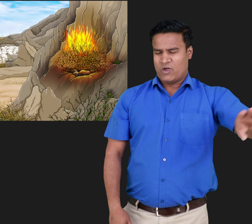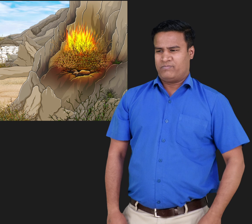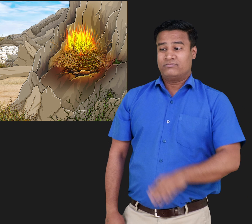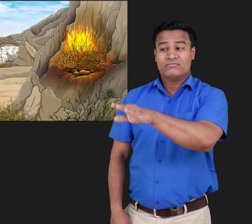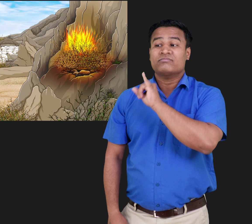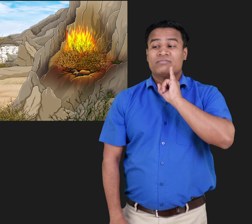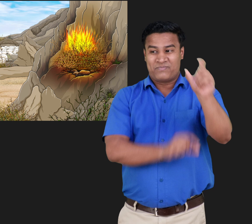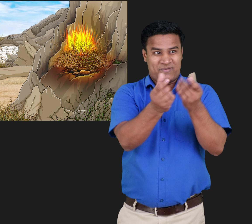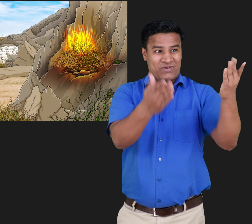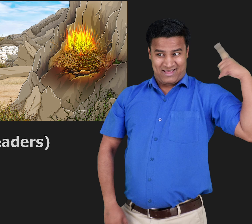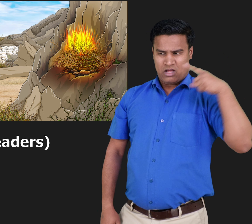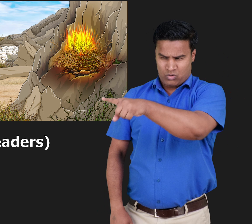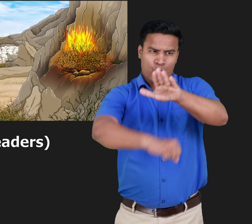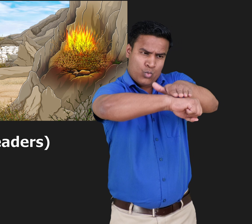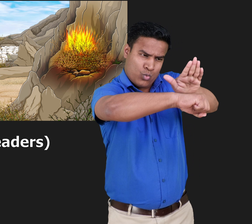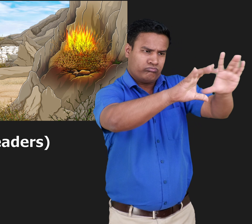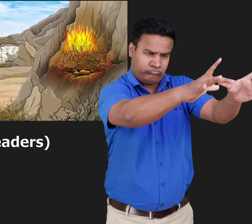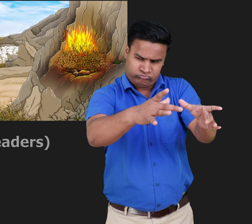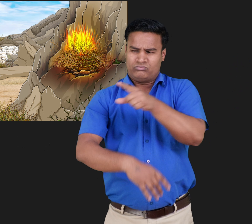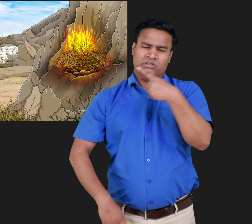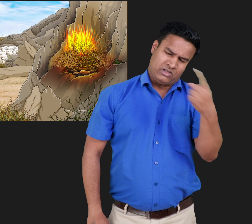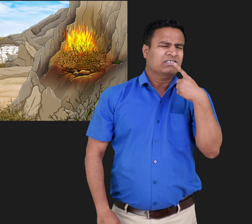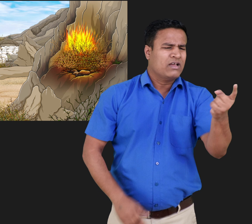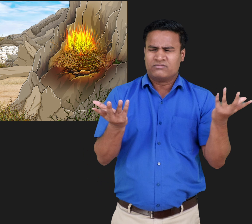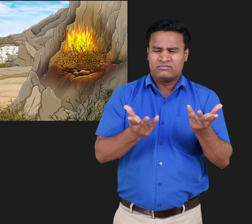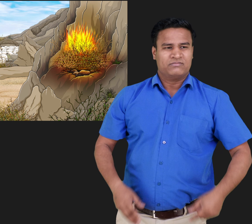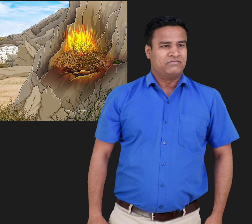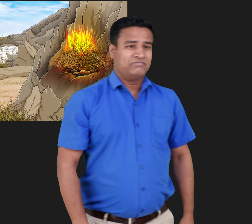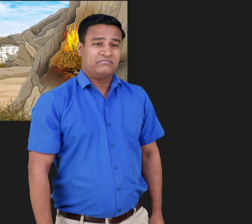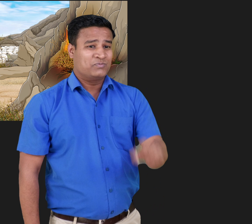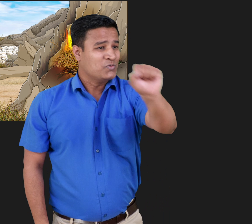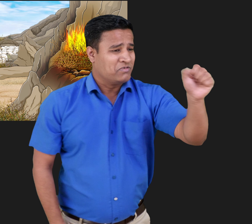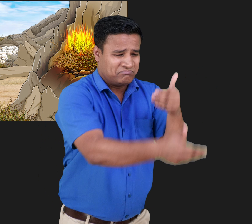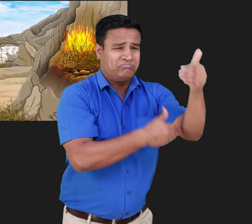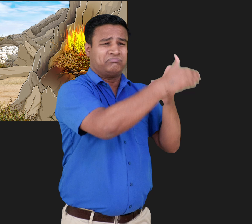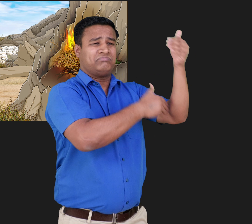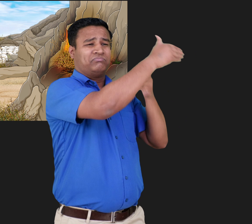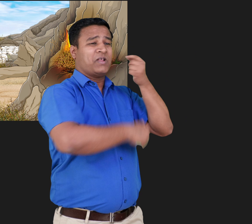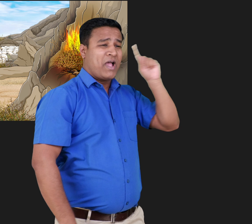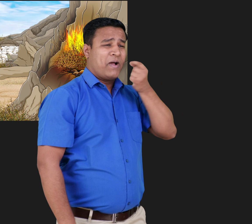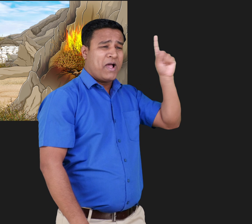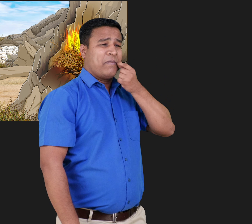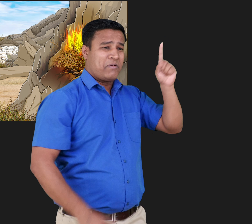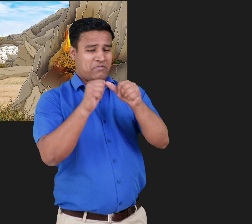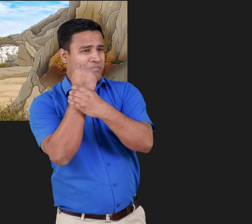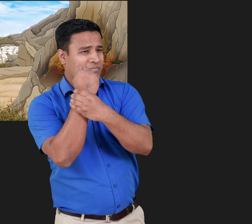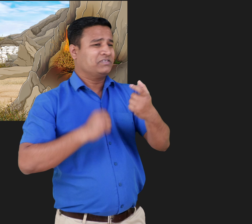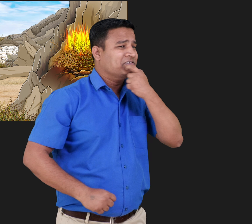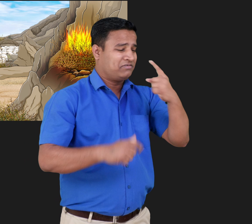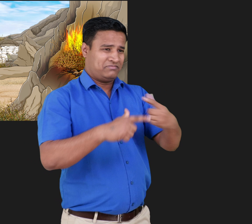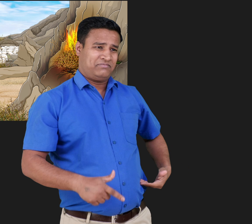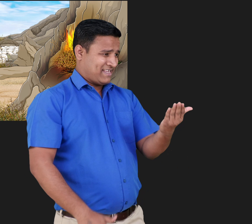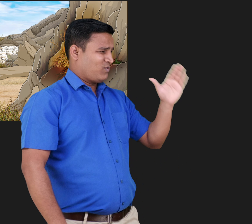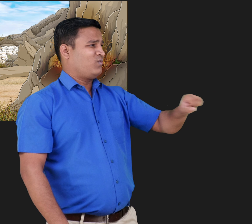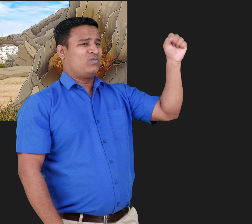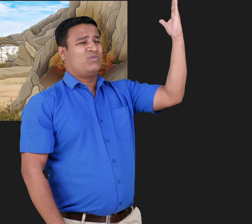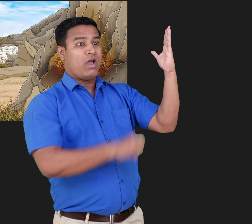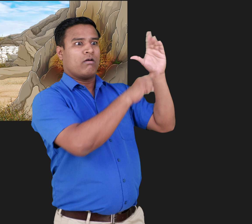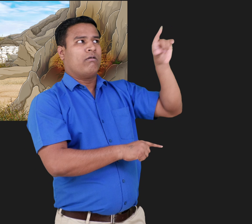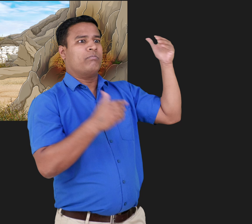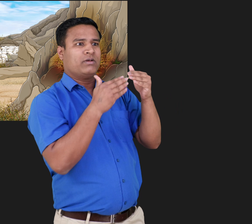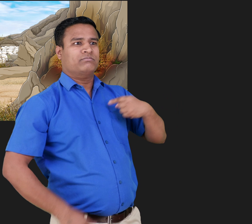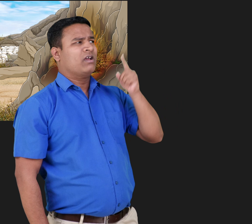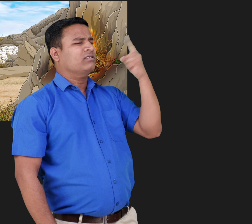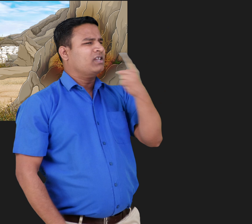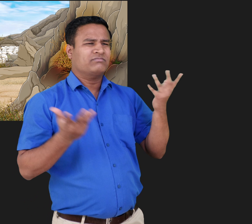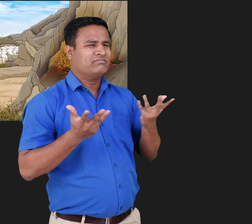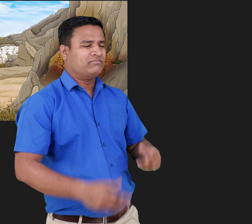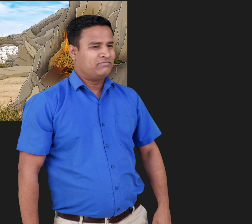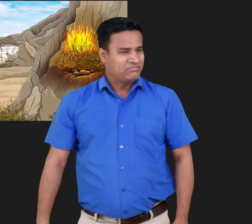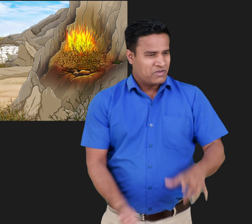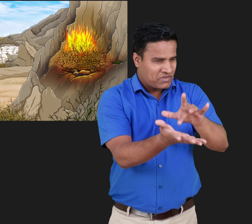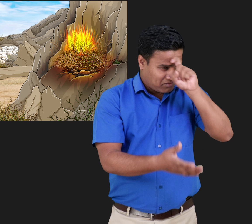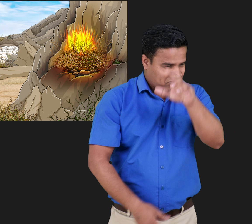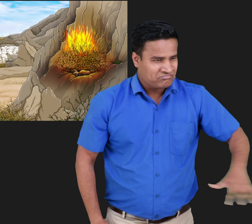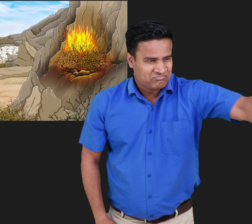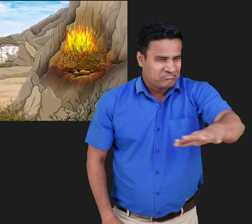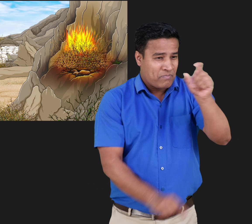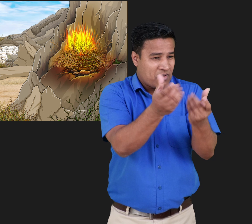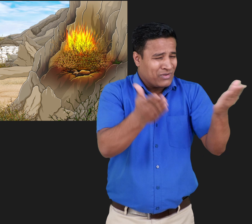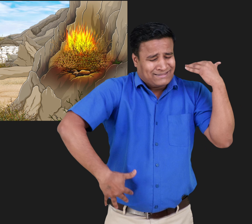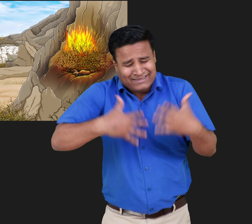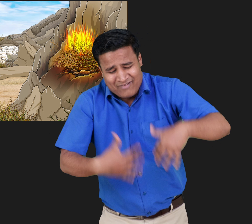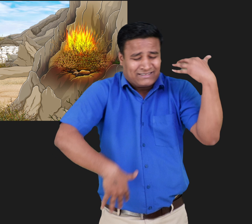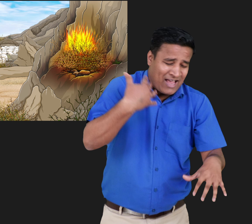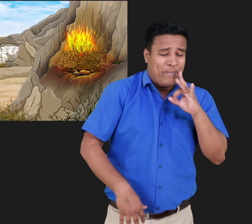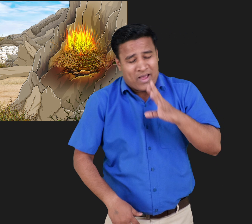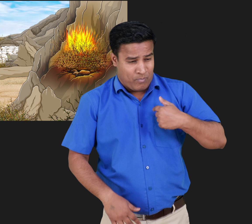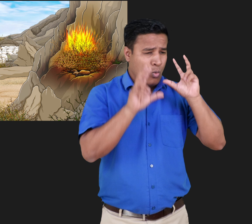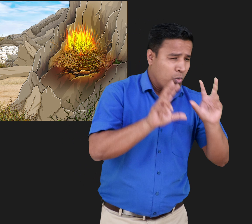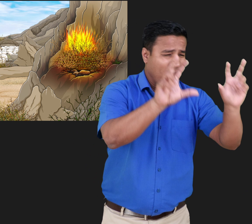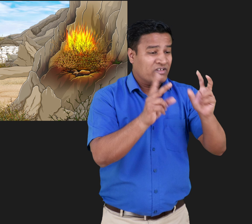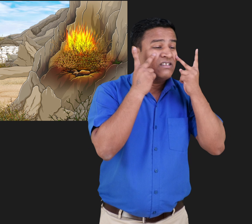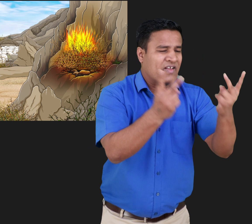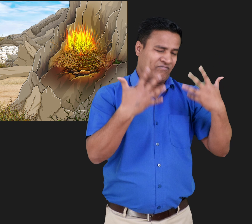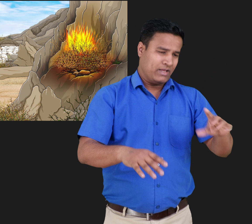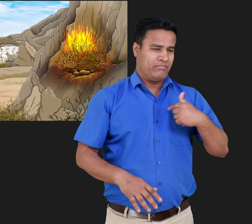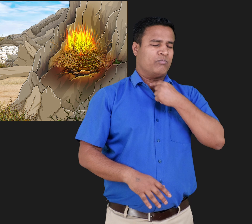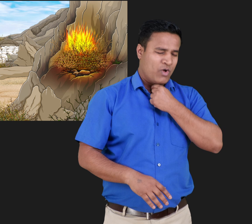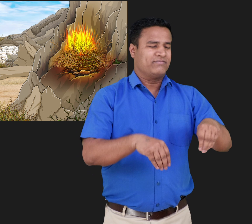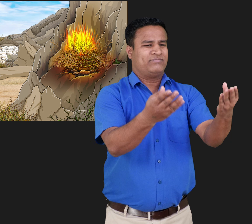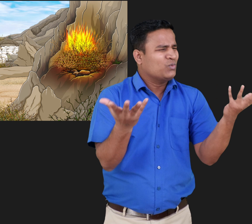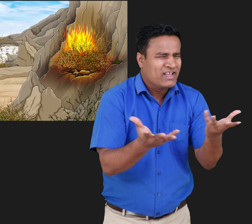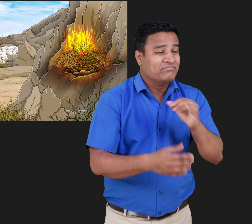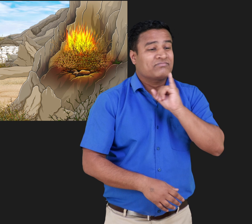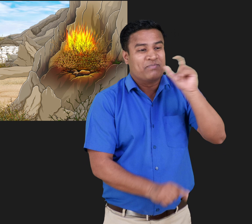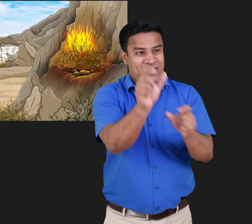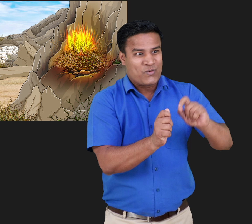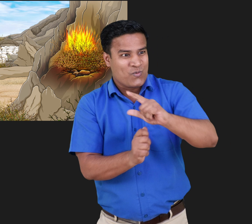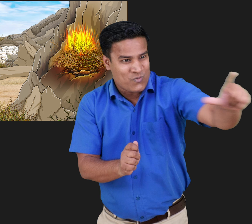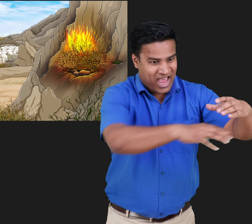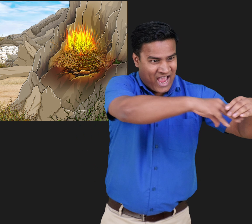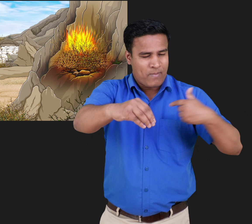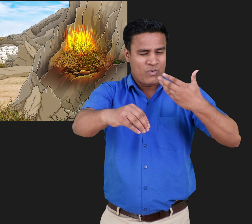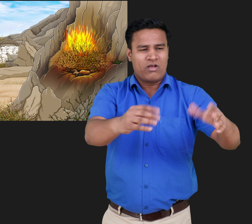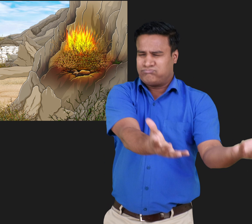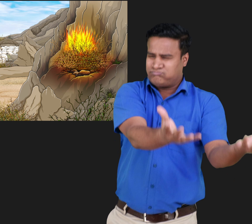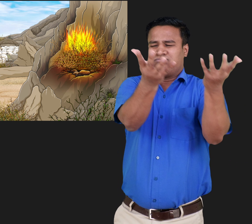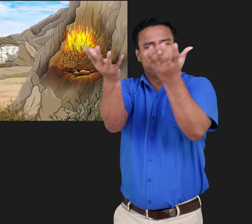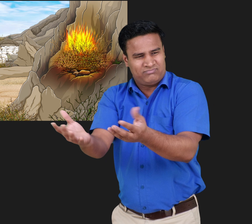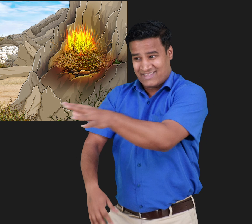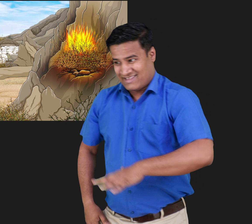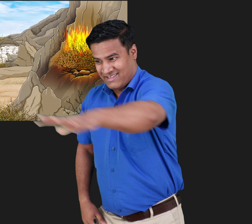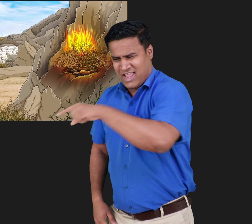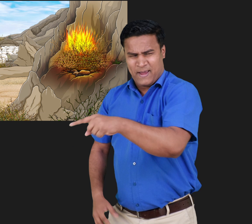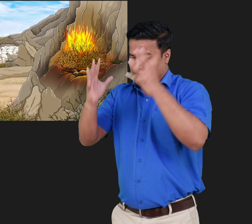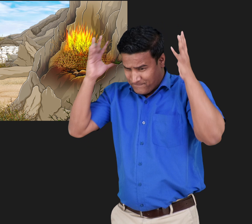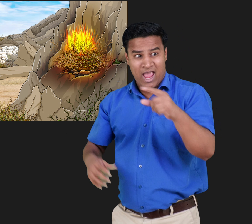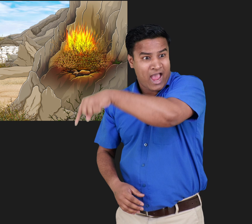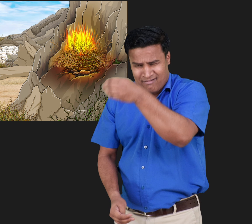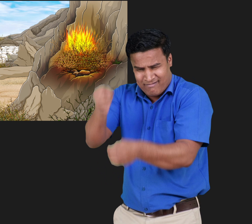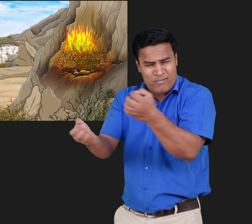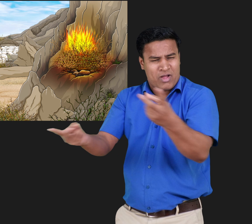Go, assemble the elders of Israel and say to them, ‘The LORD, the God of your fathers—the God of Abraham, Isaac, and Jacob—has appeared to me and said: I have surely attended to you and have seen what has been done to you in Egypt.